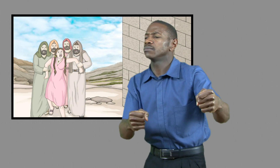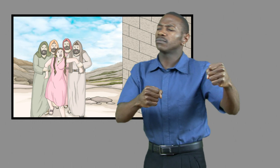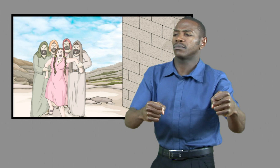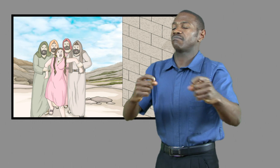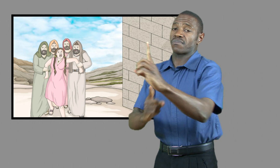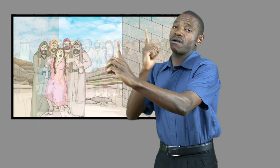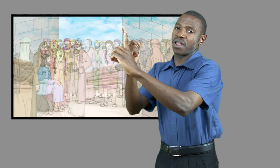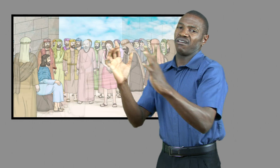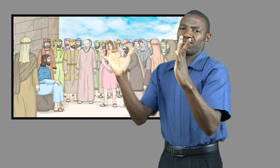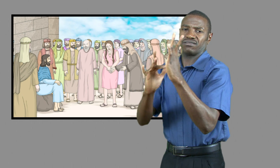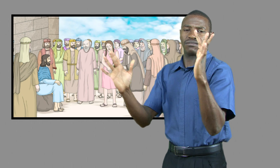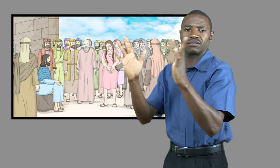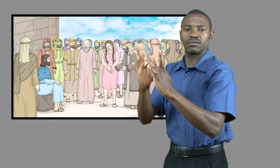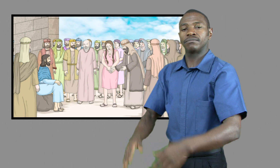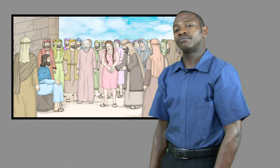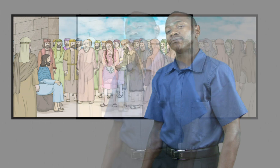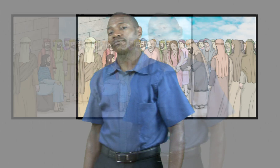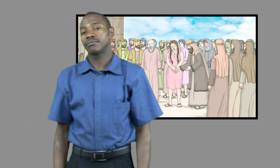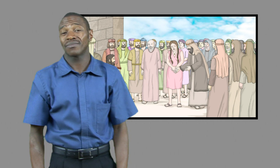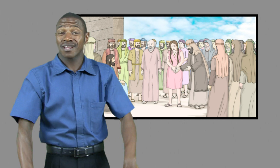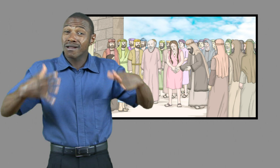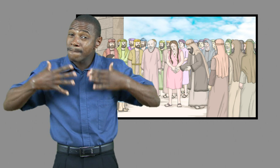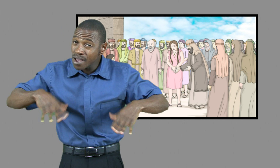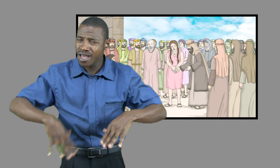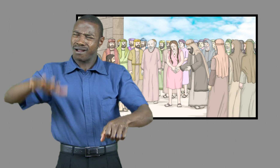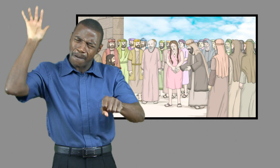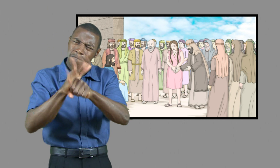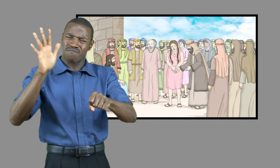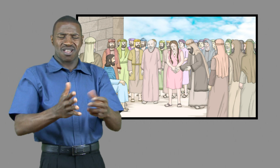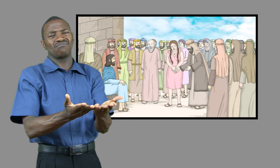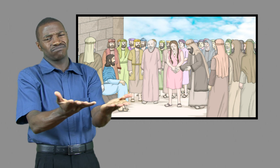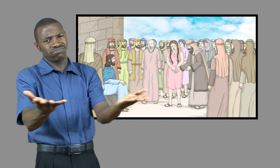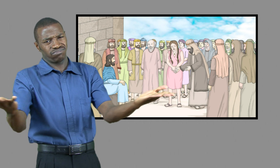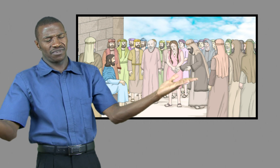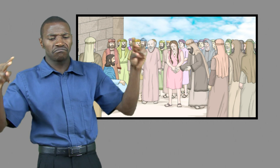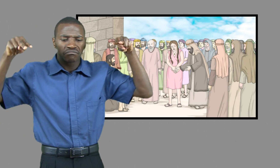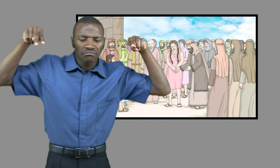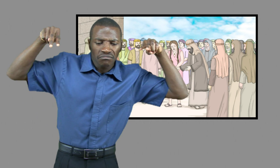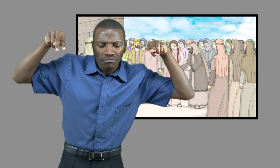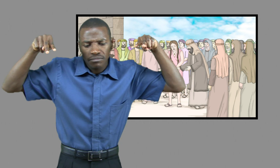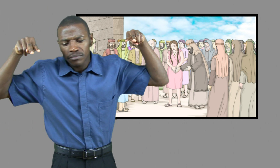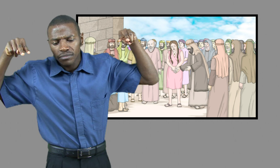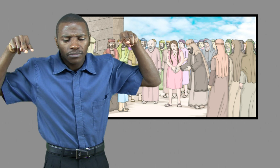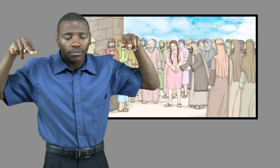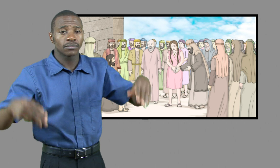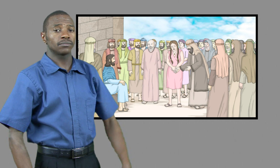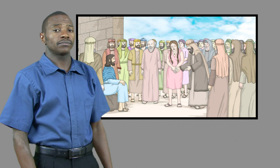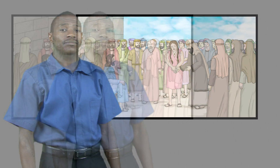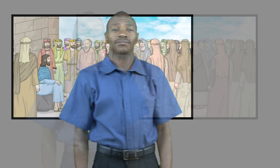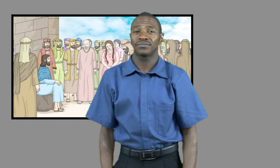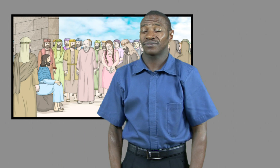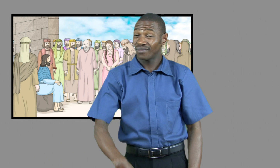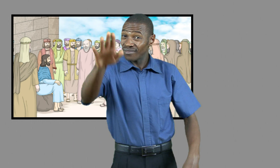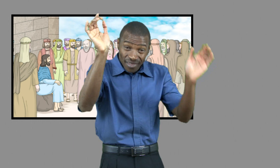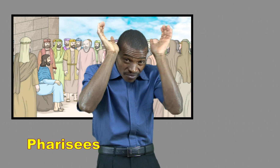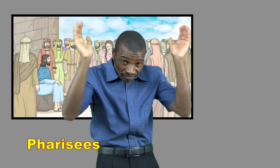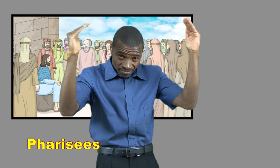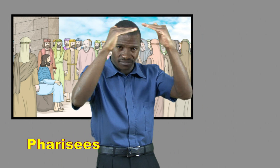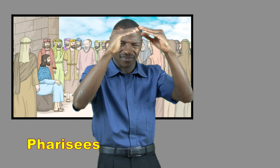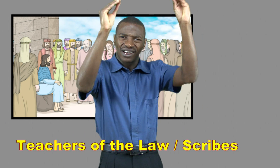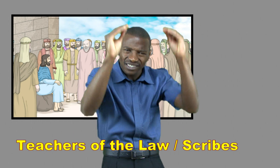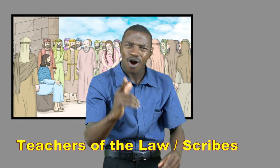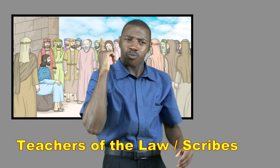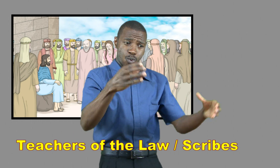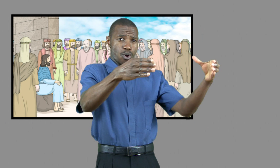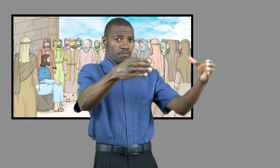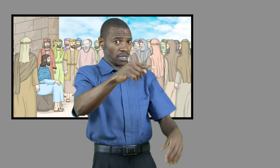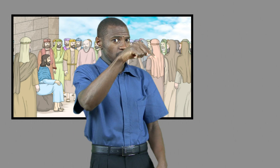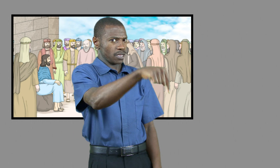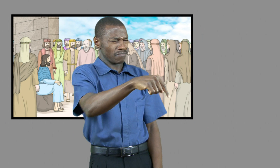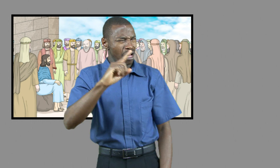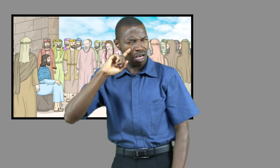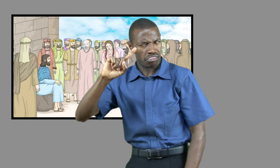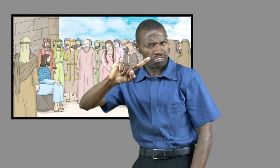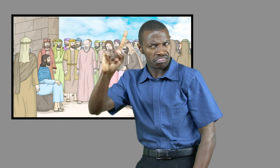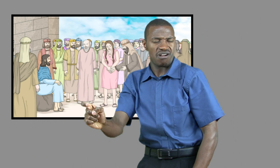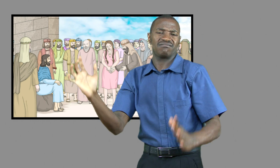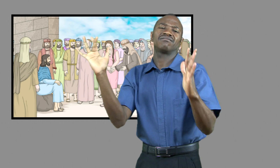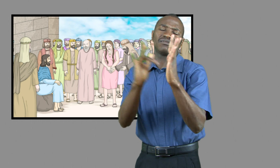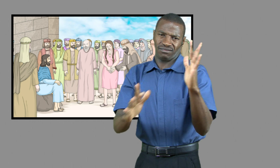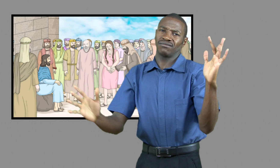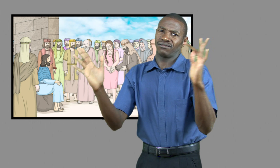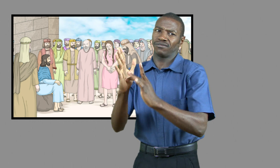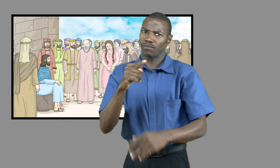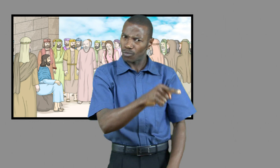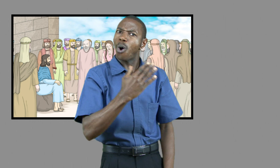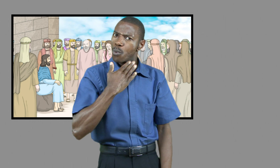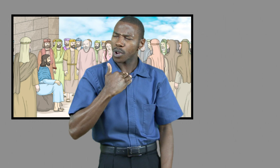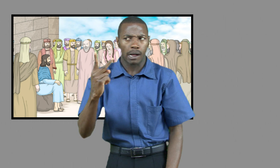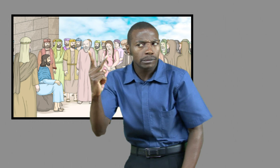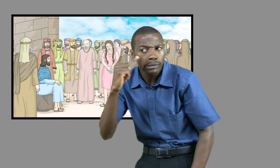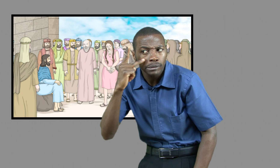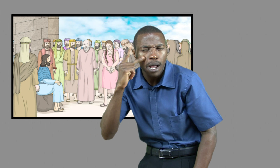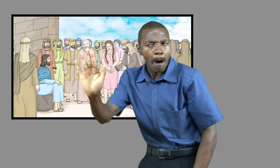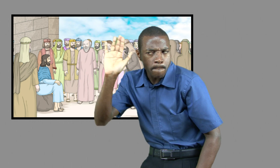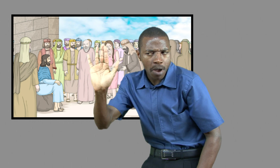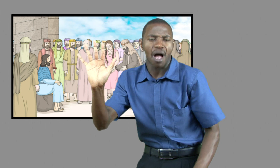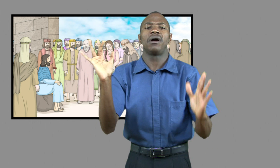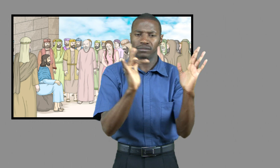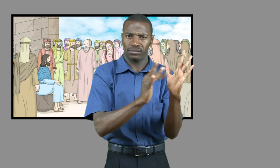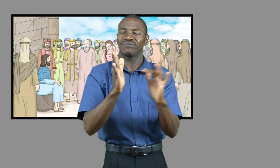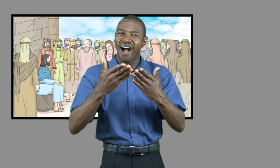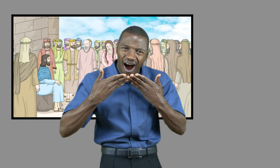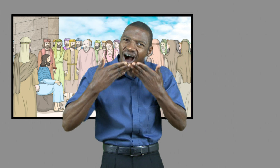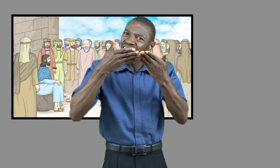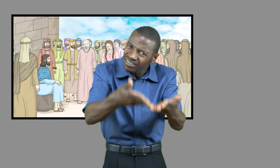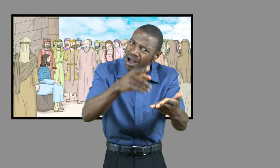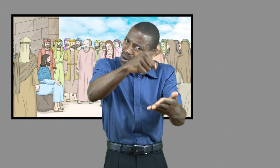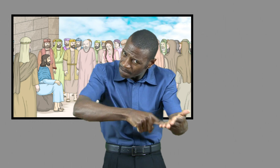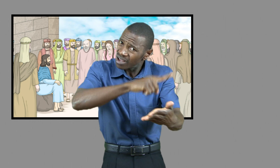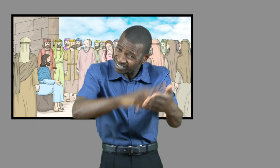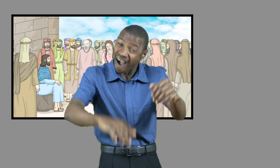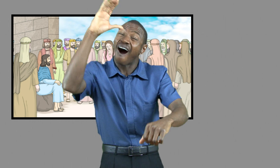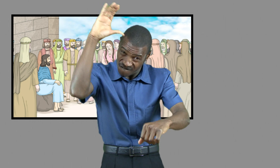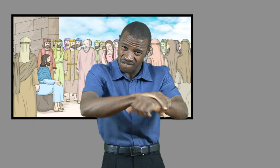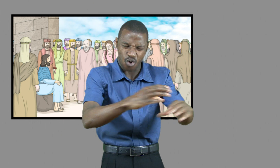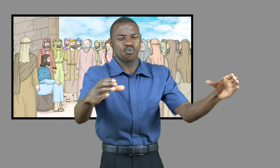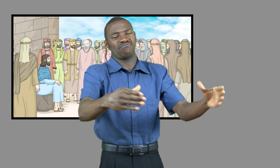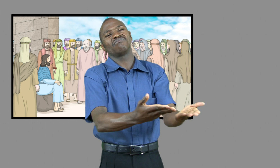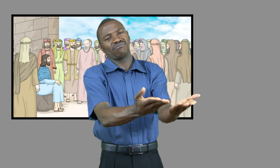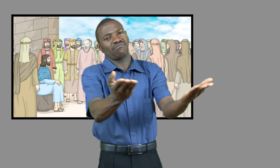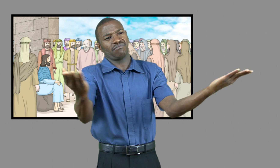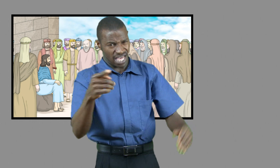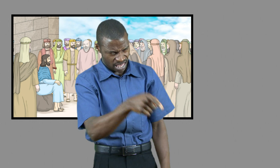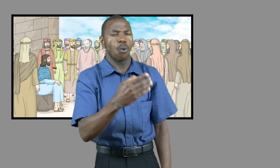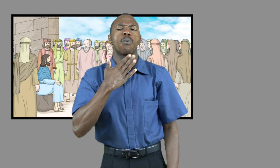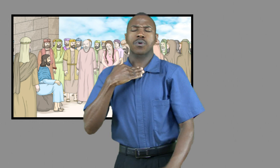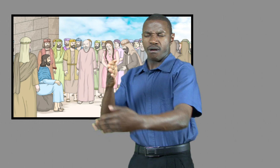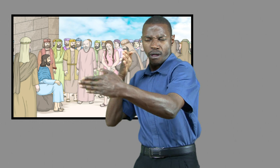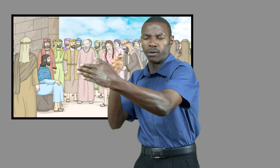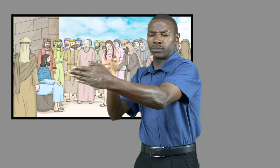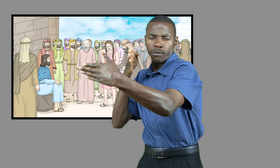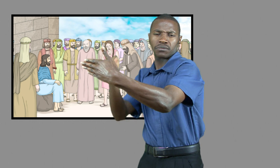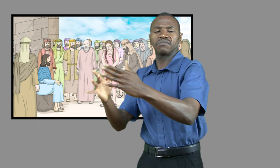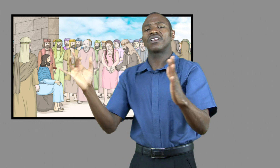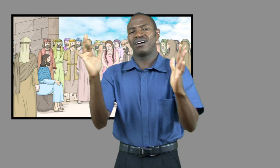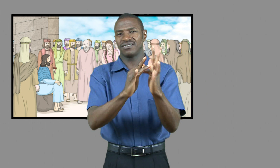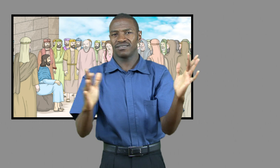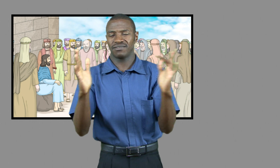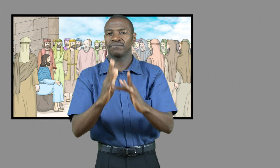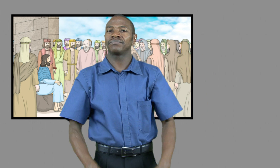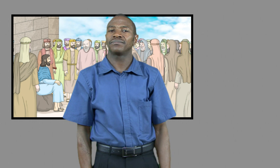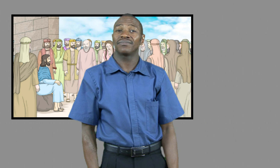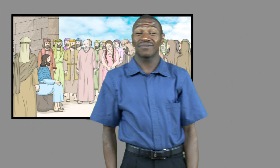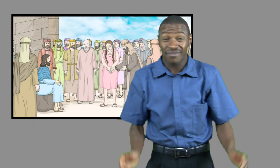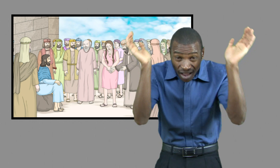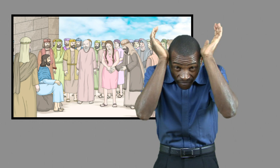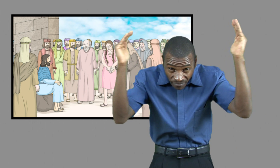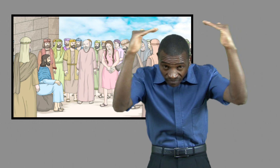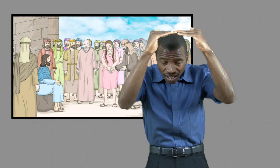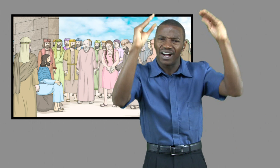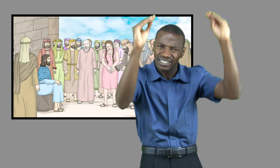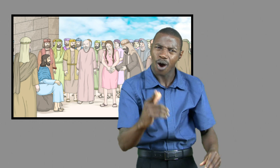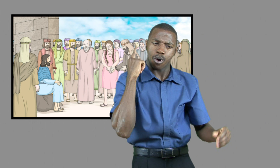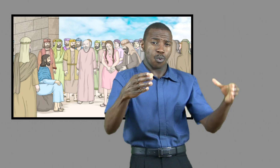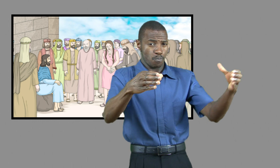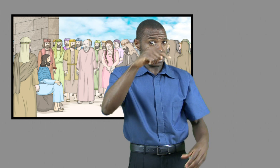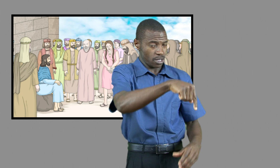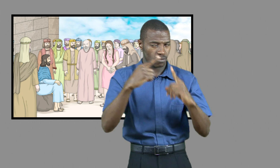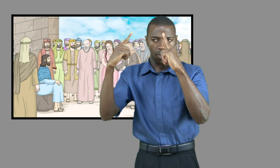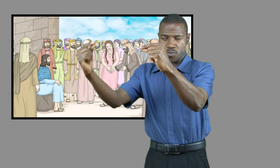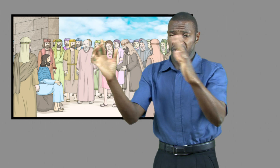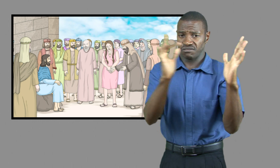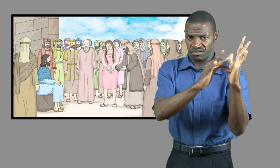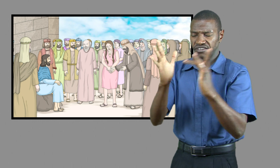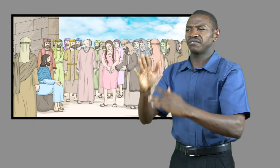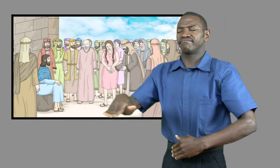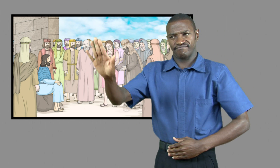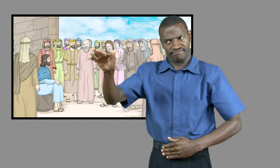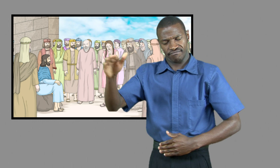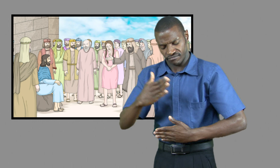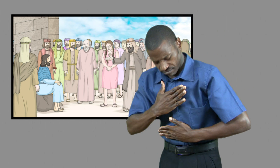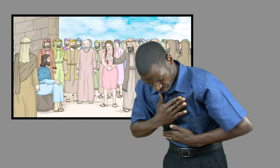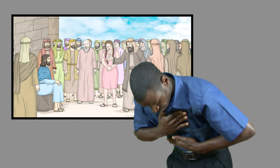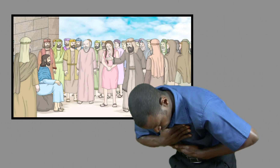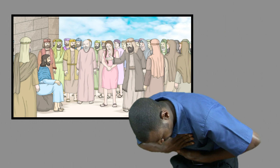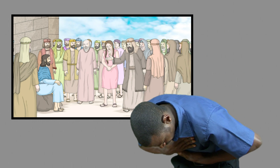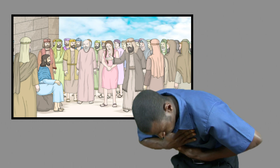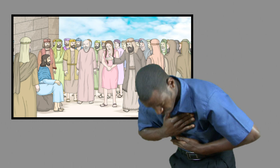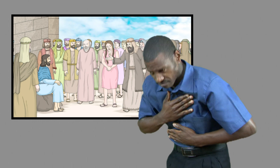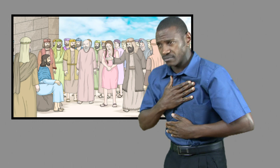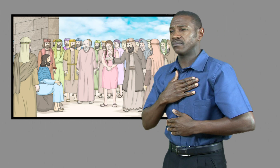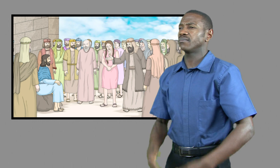They made her stand before them and said, “Teacher, this woman was caught in the act of adultery. In the Law Moses commanded us to stone such a woman.